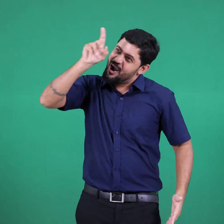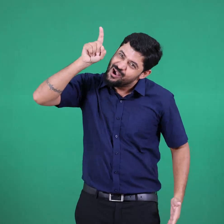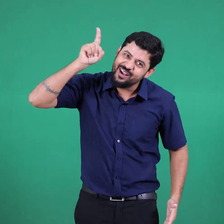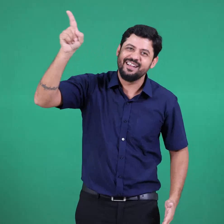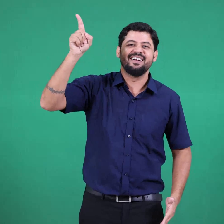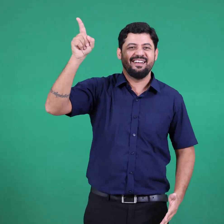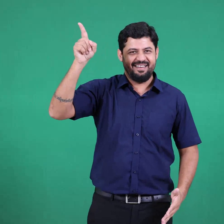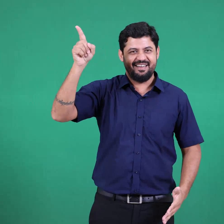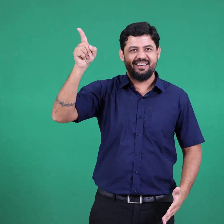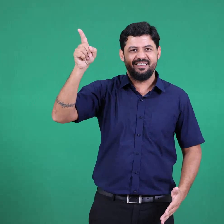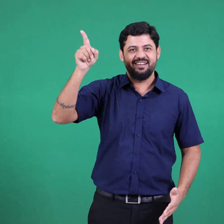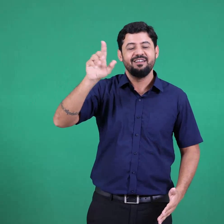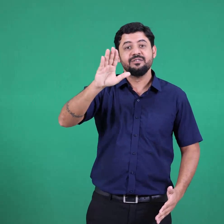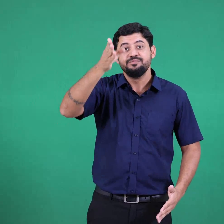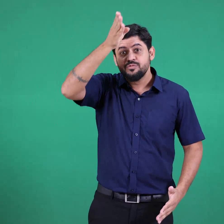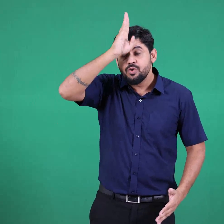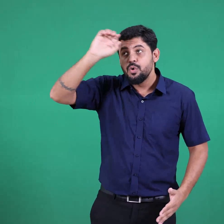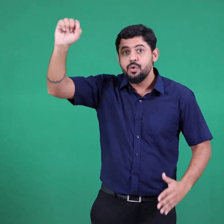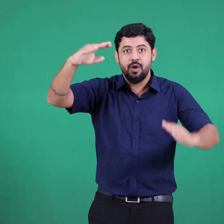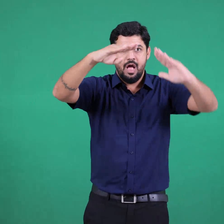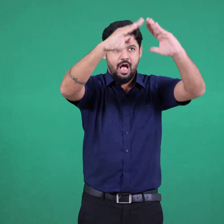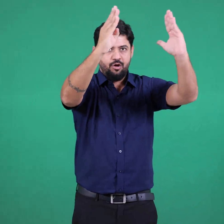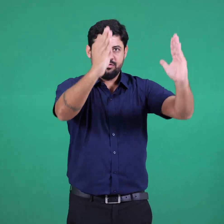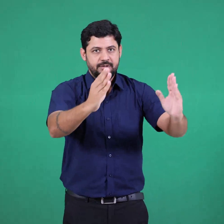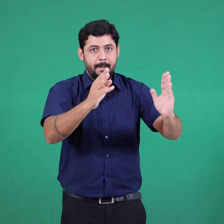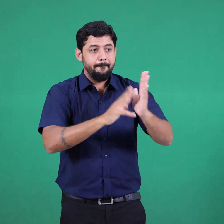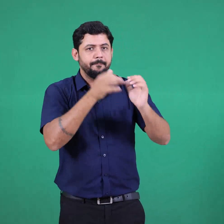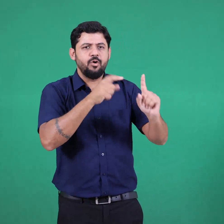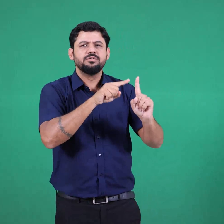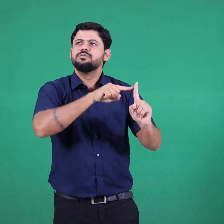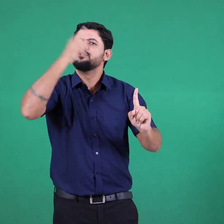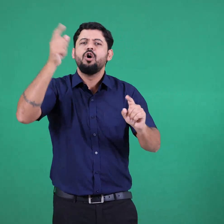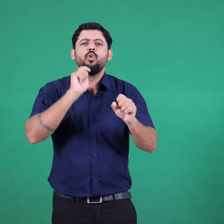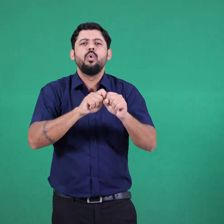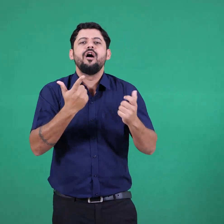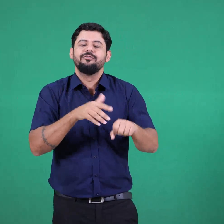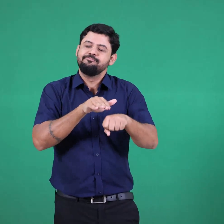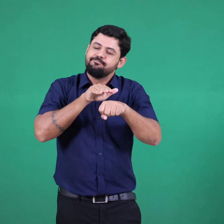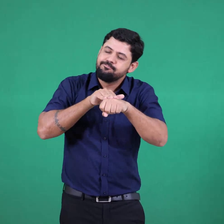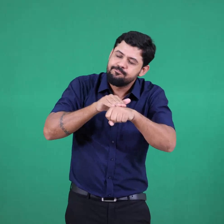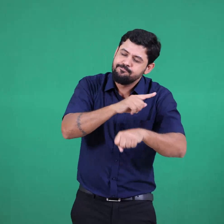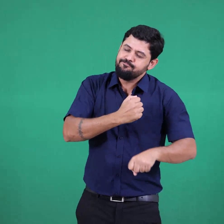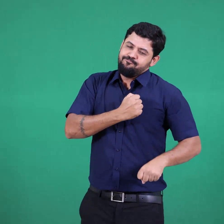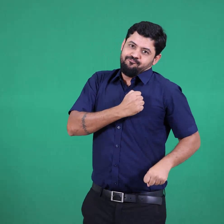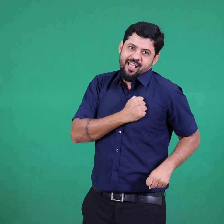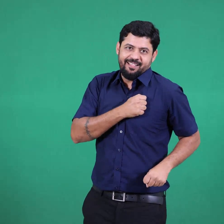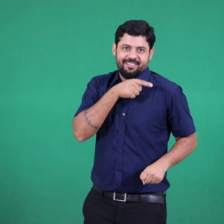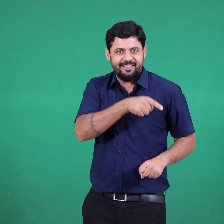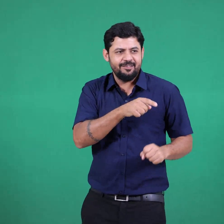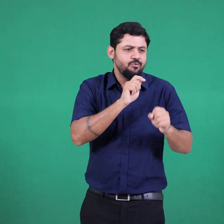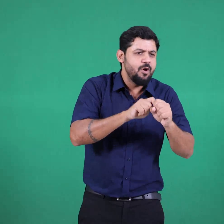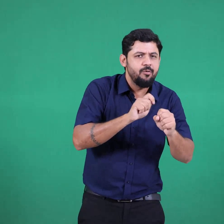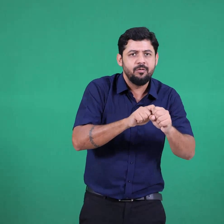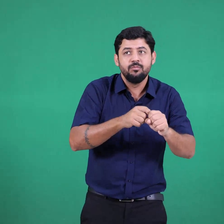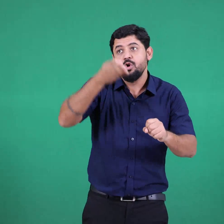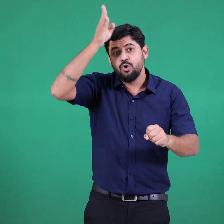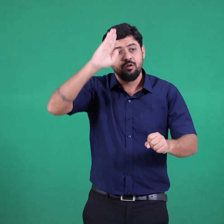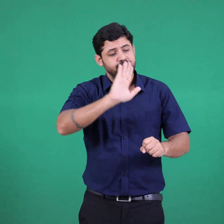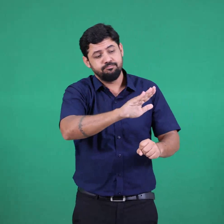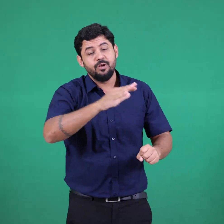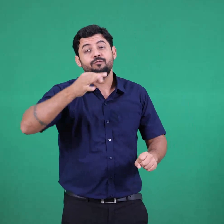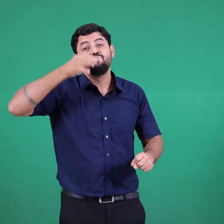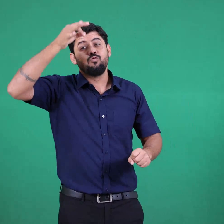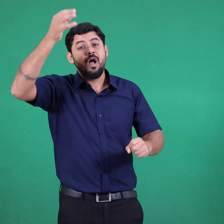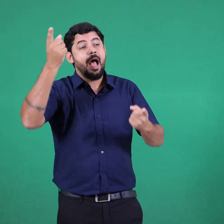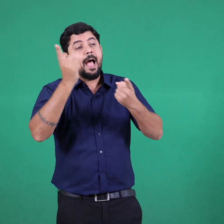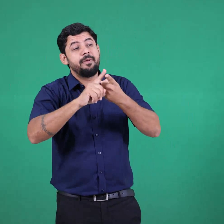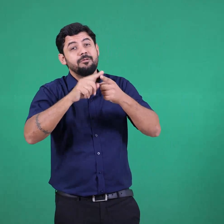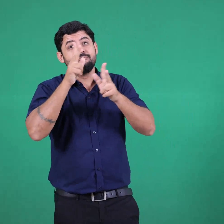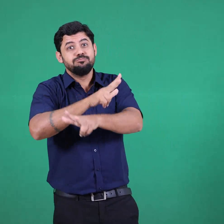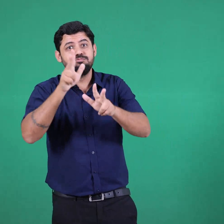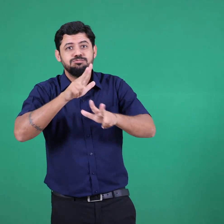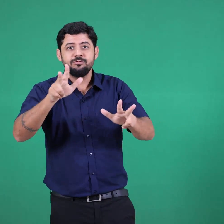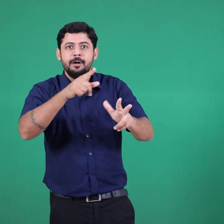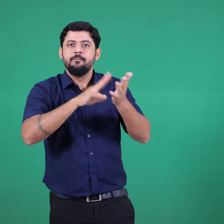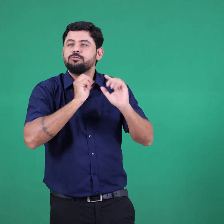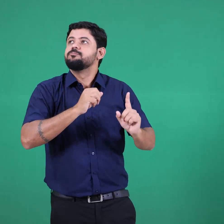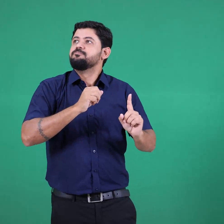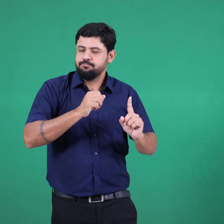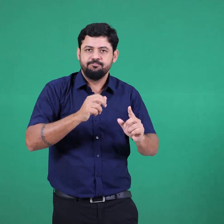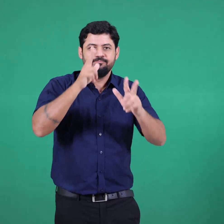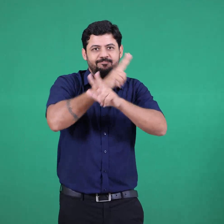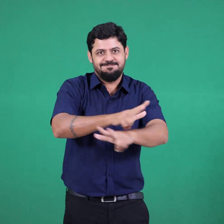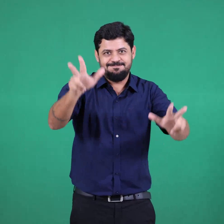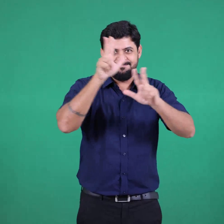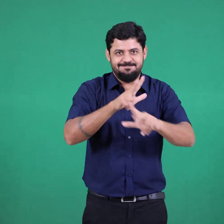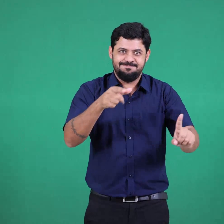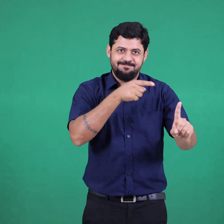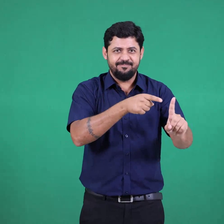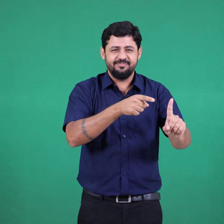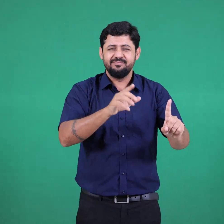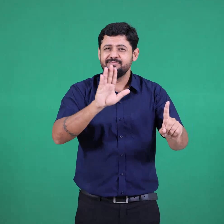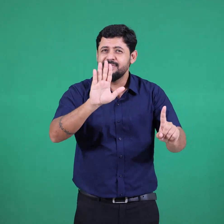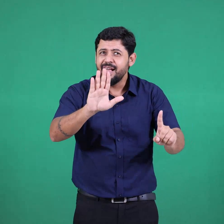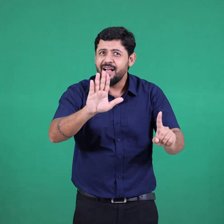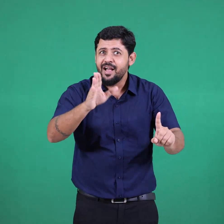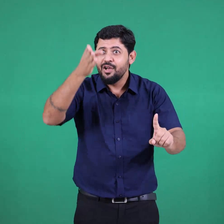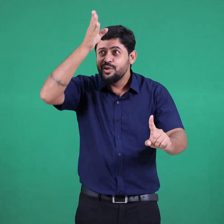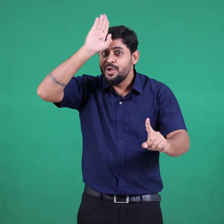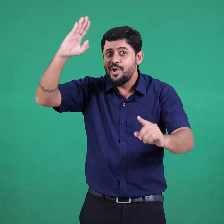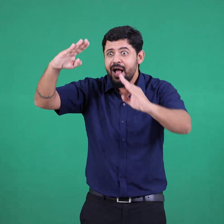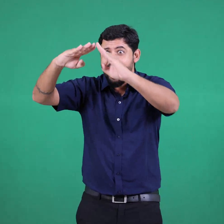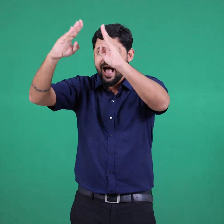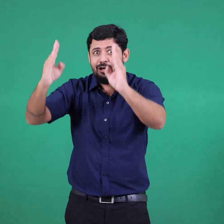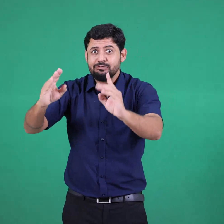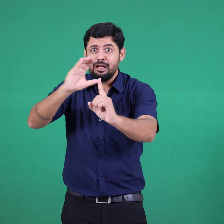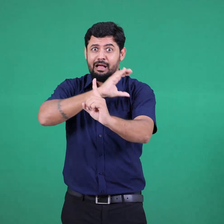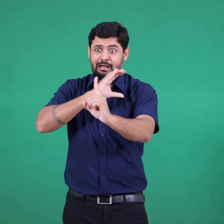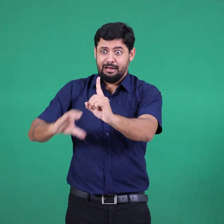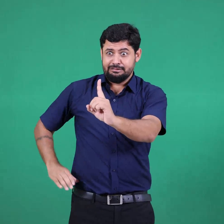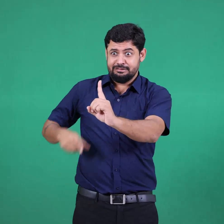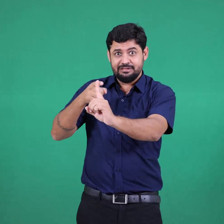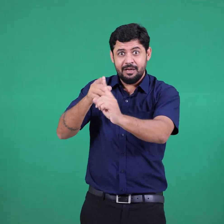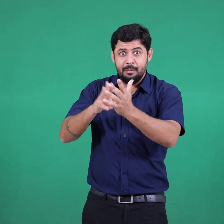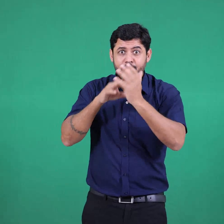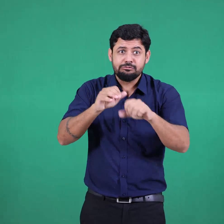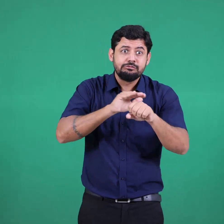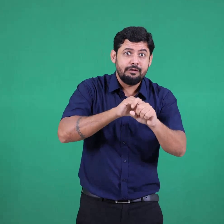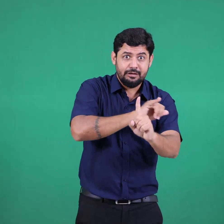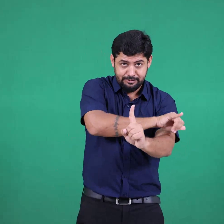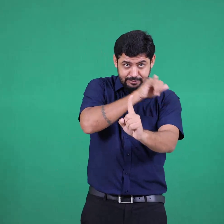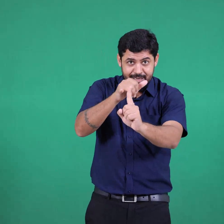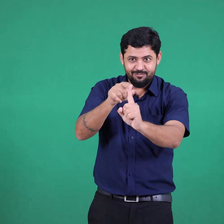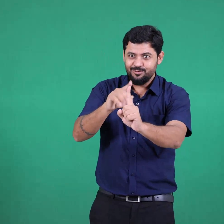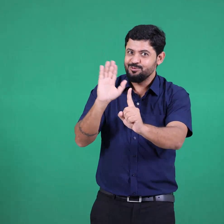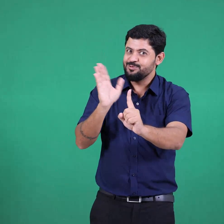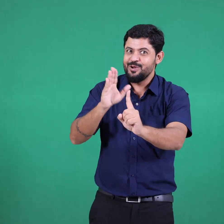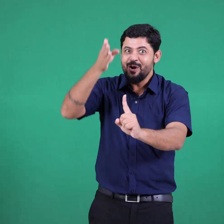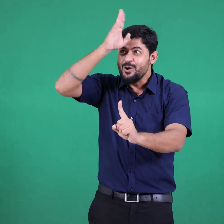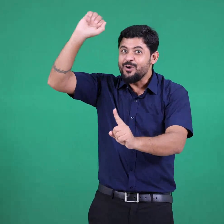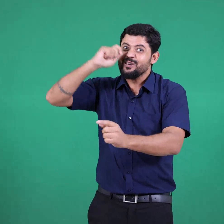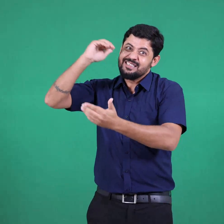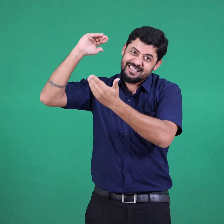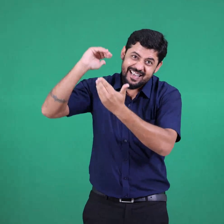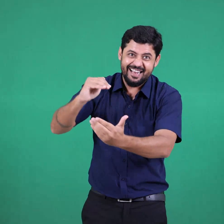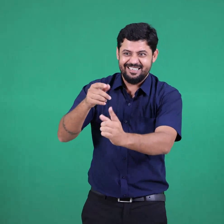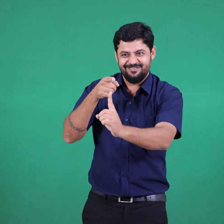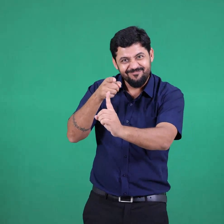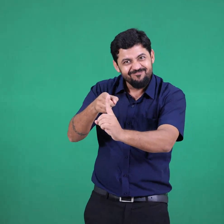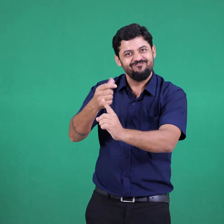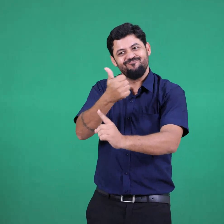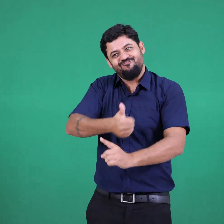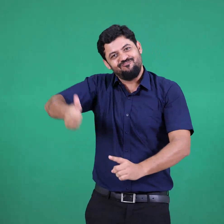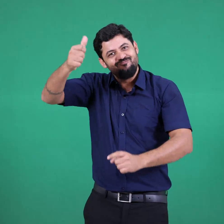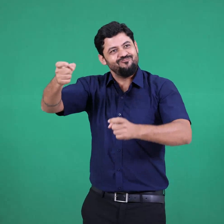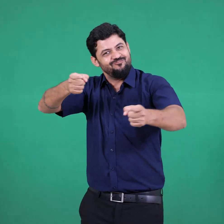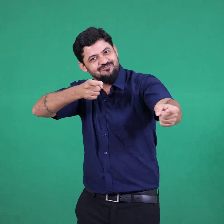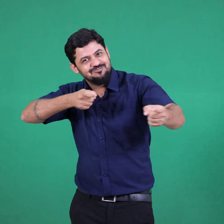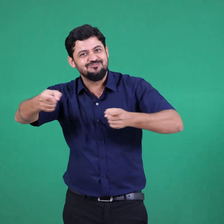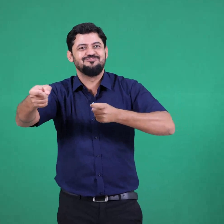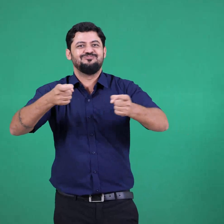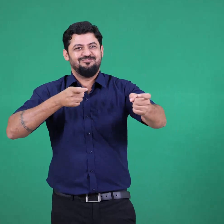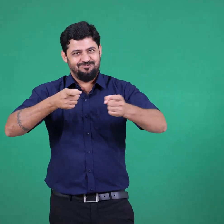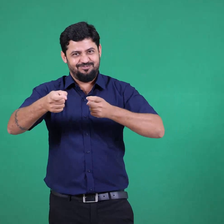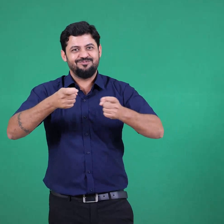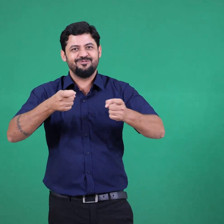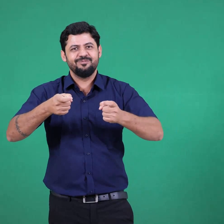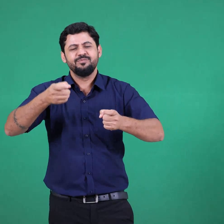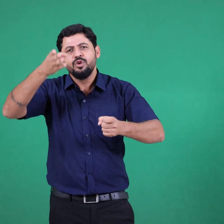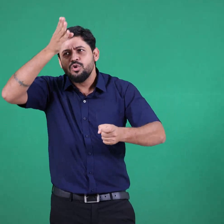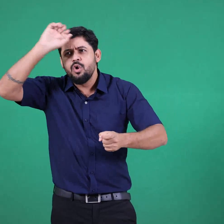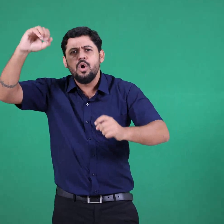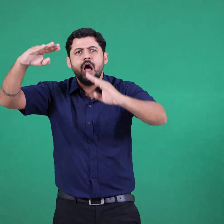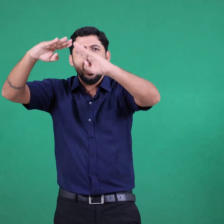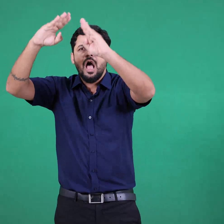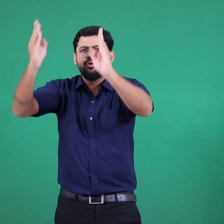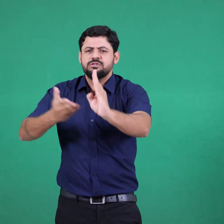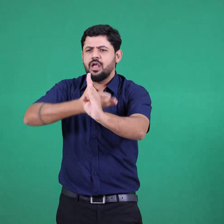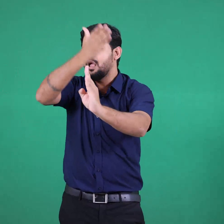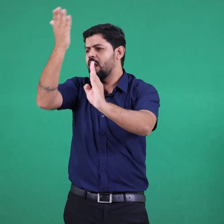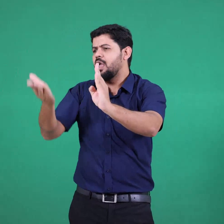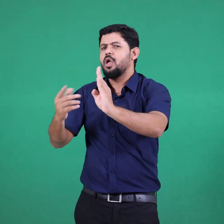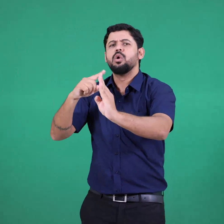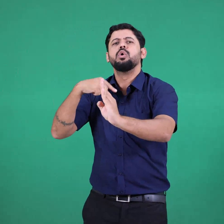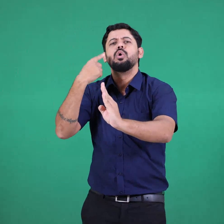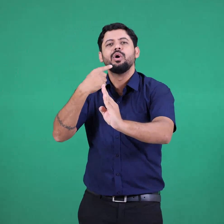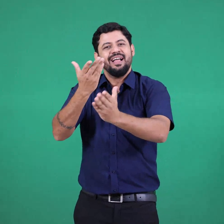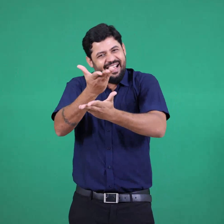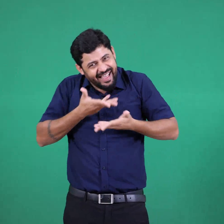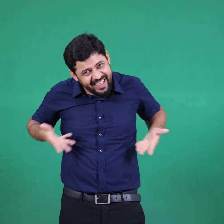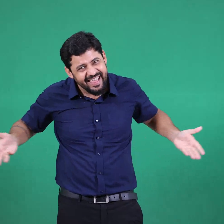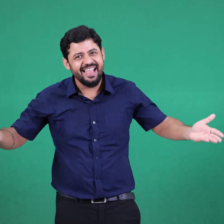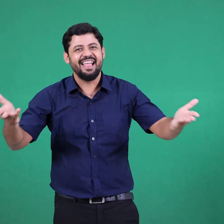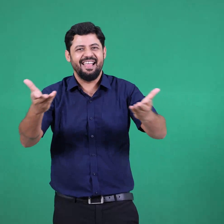Now Moses was faithful as a servant in all God's house, testifying to what would be spoken later.